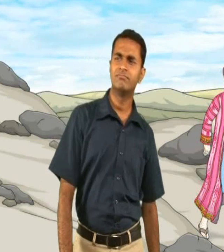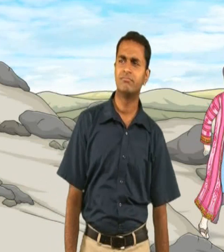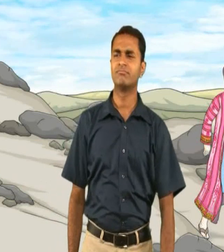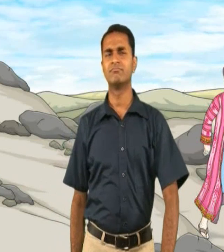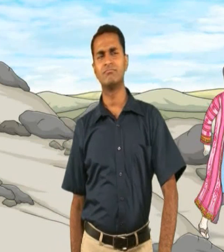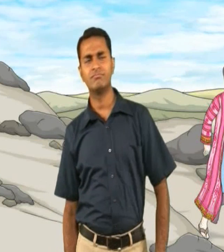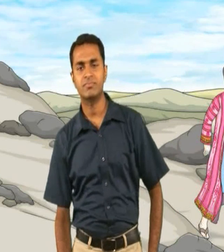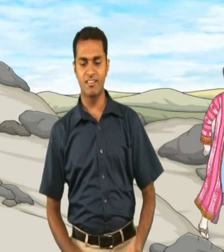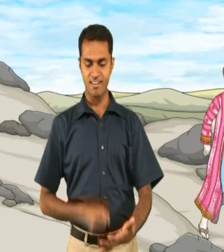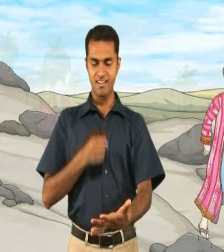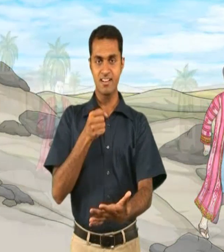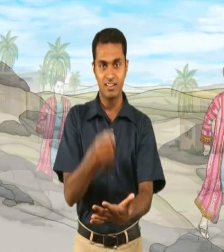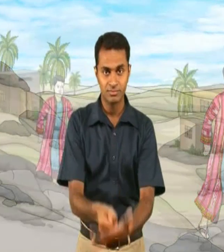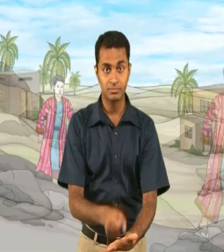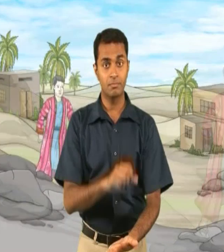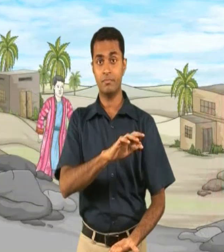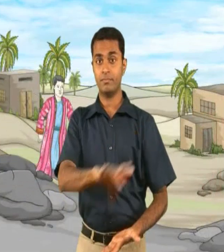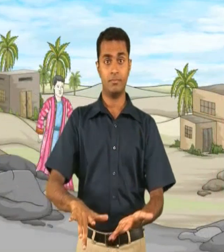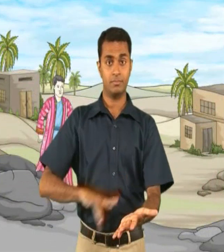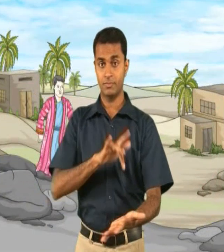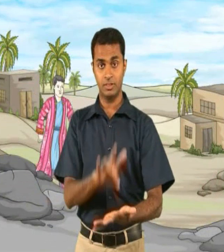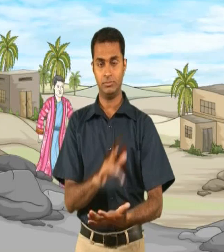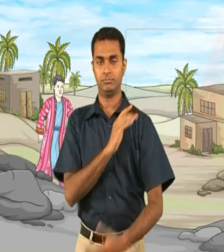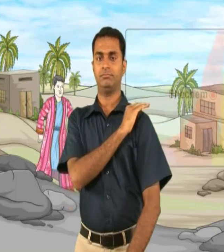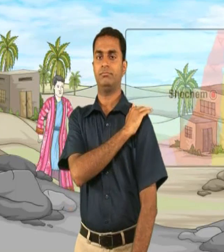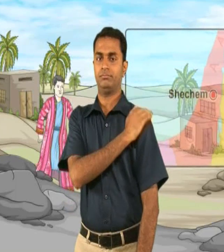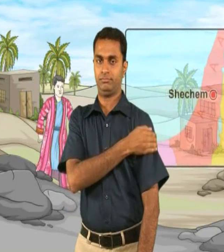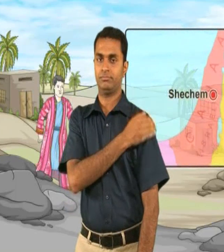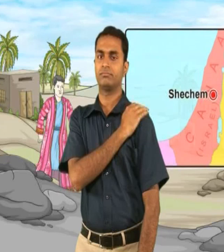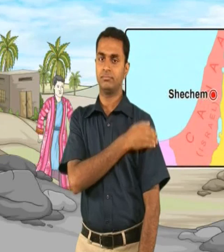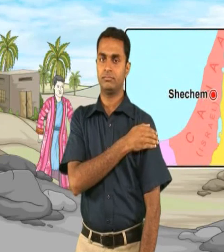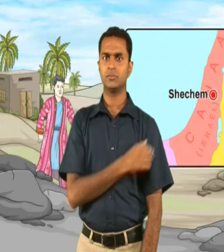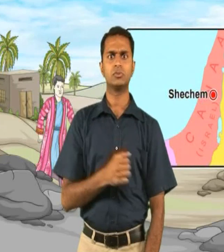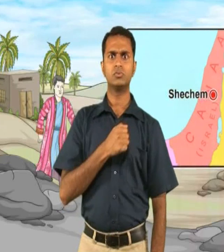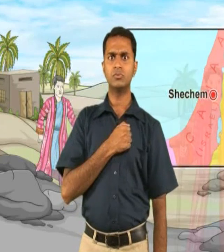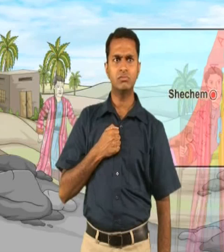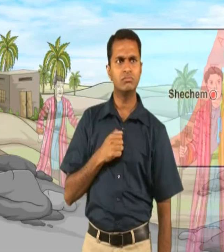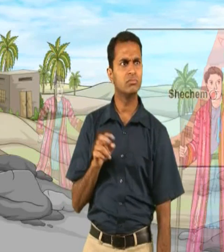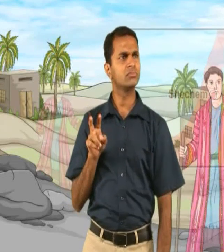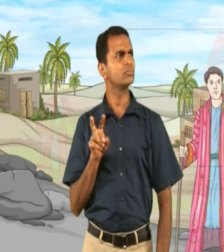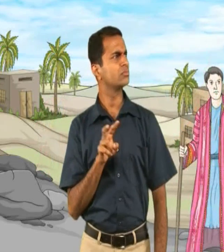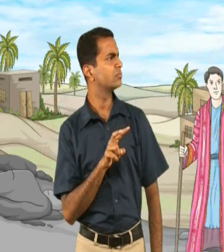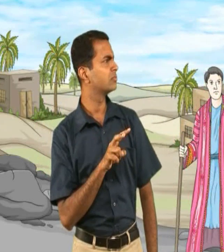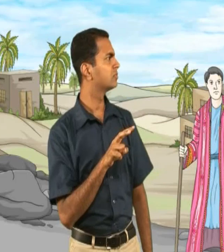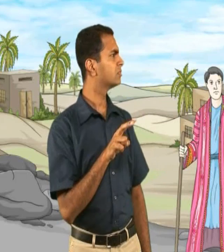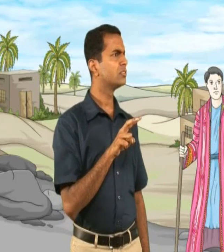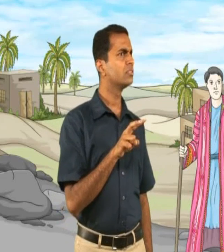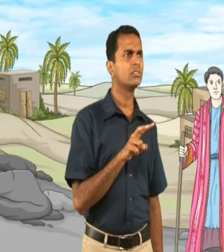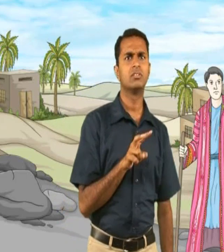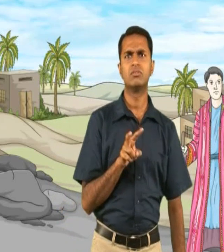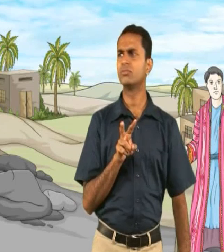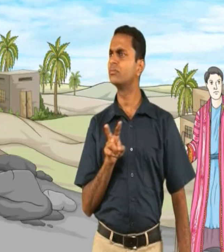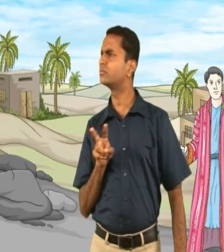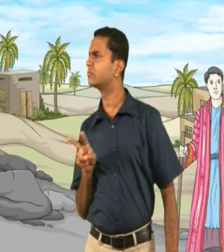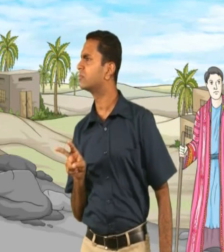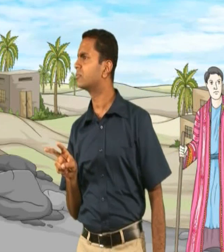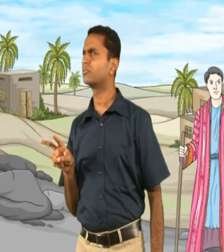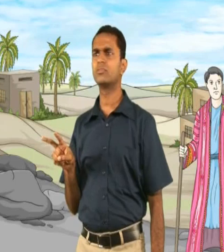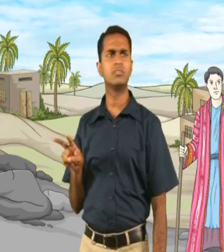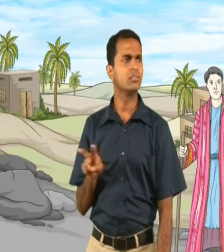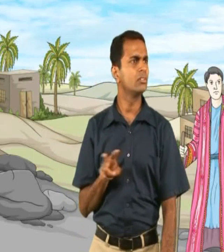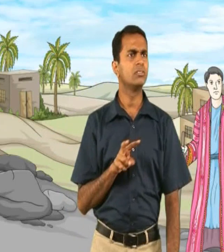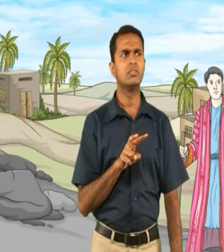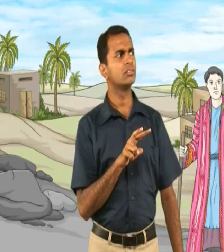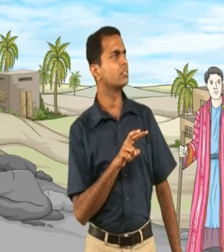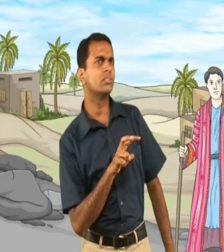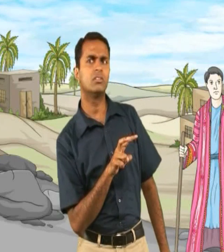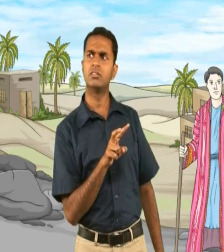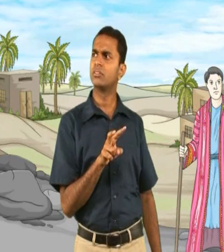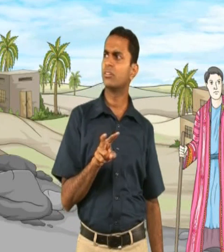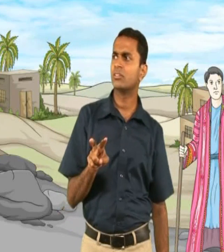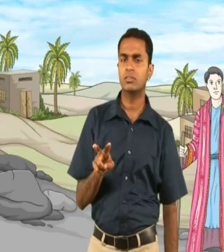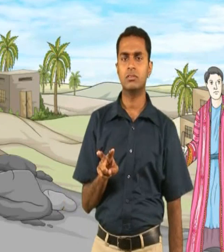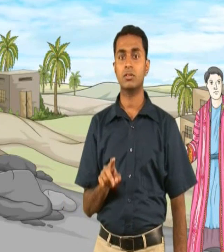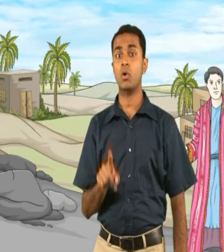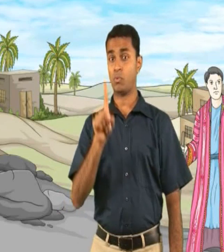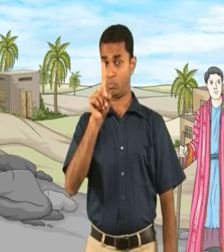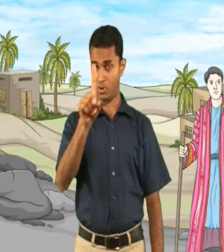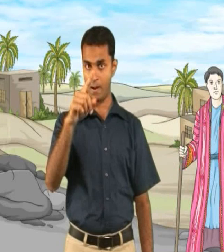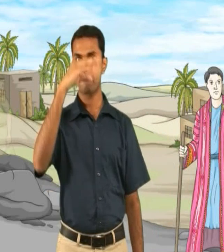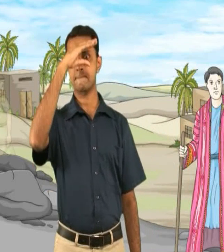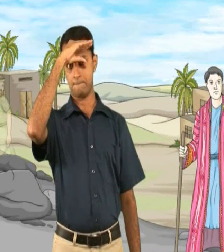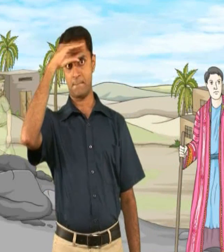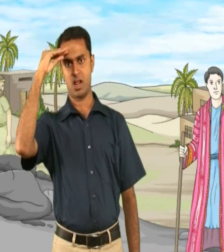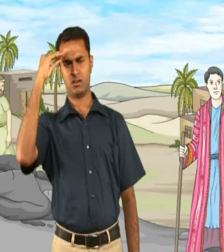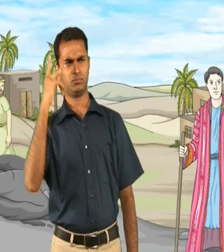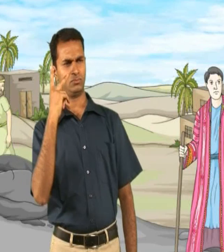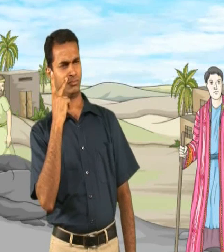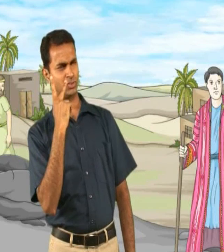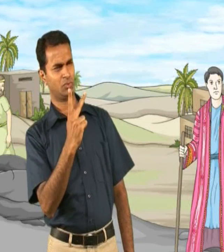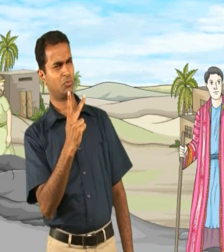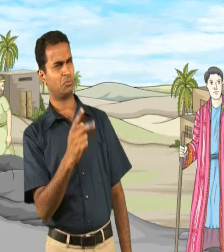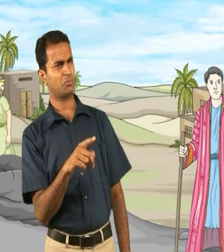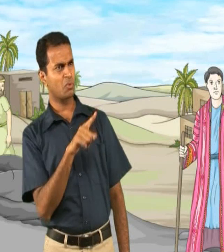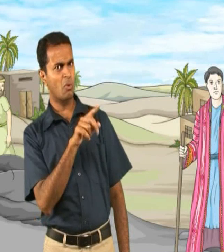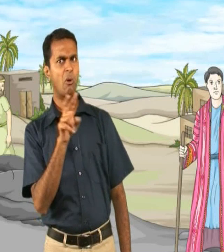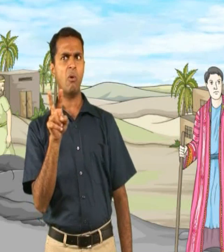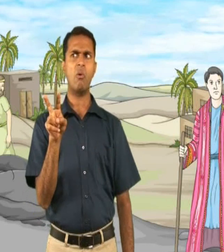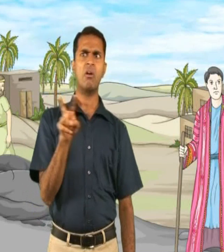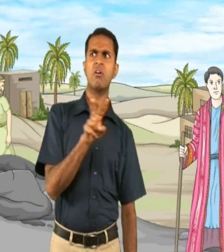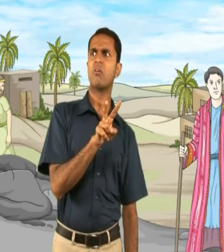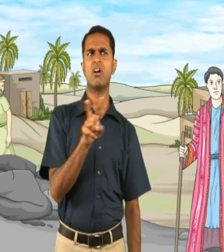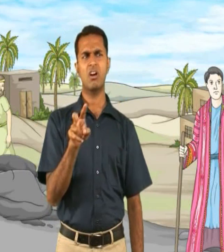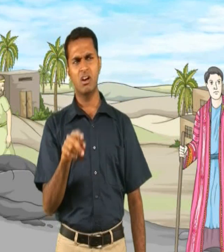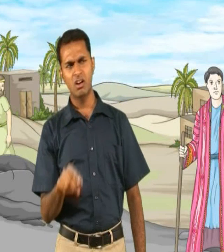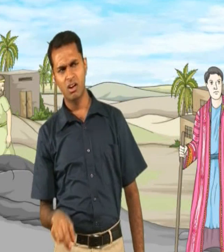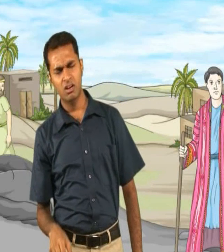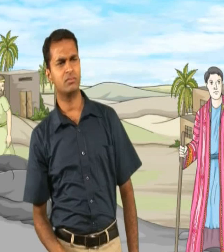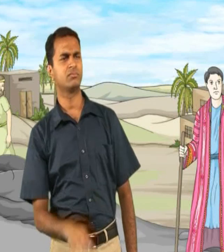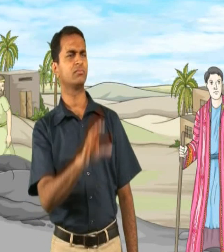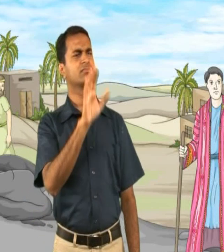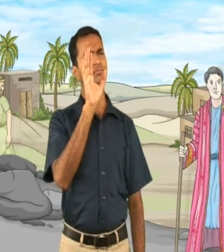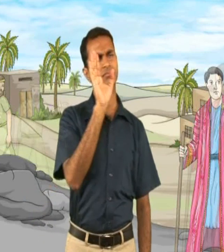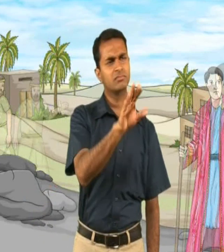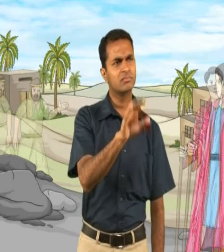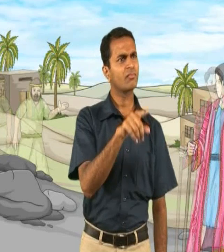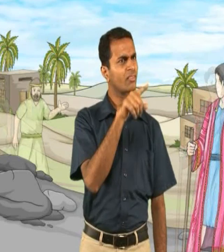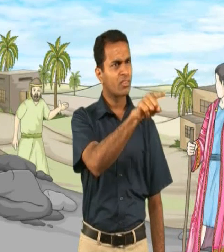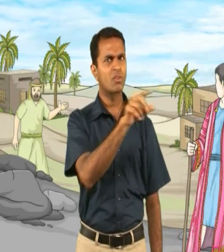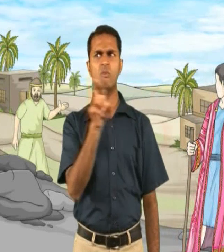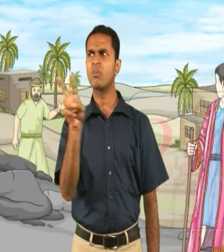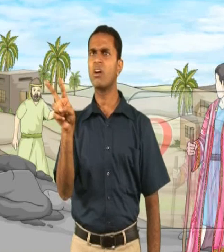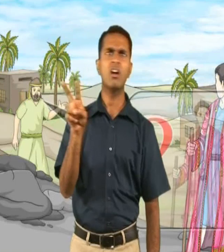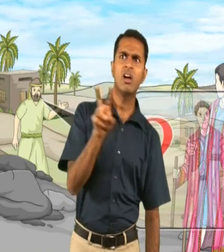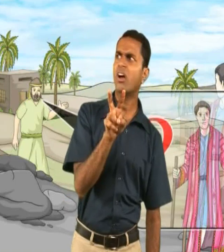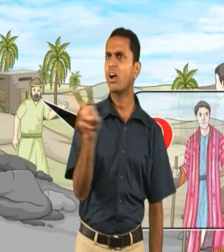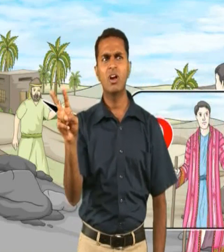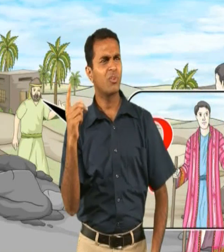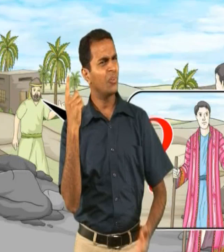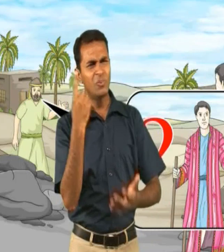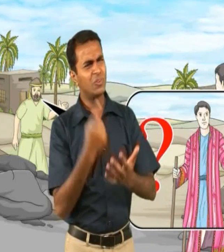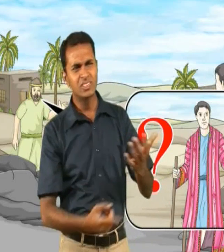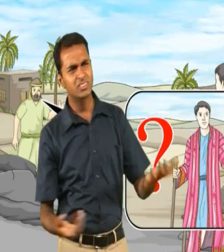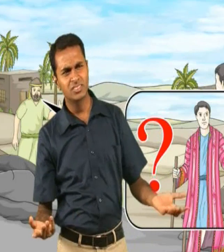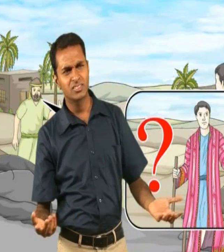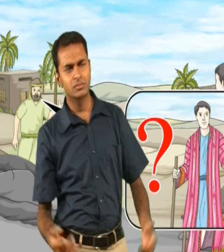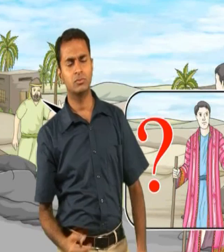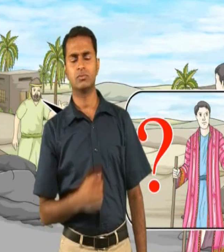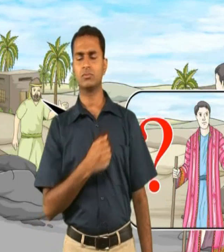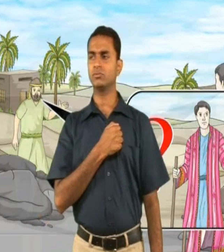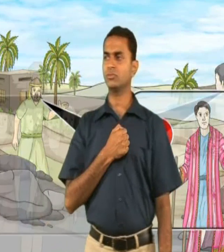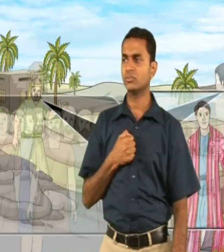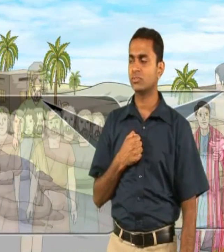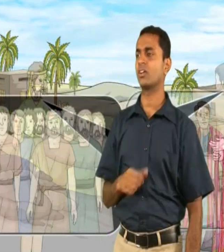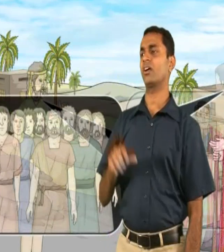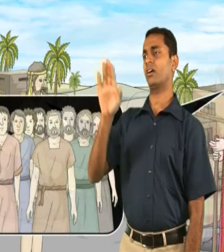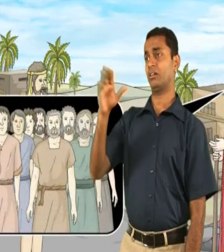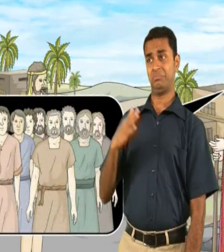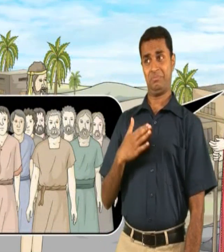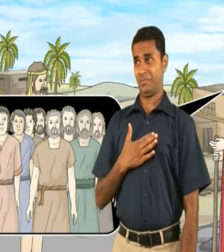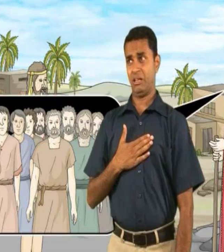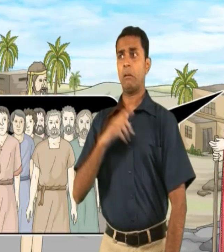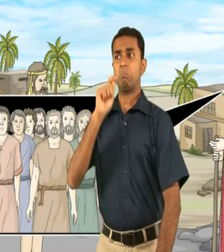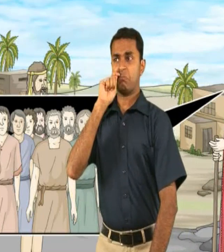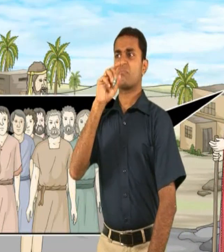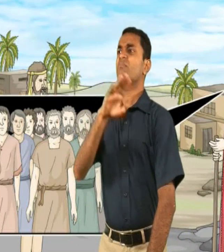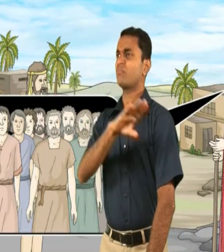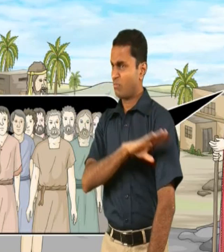And when Joseph arrived in Shechem, a man found him wandering in the field and asked, “What are you looking for?”